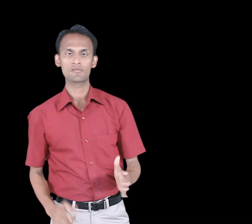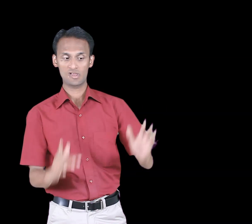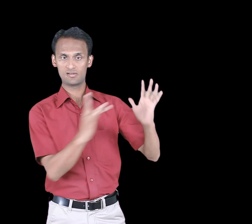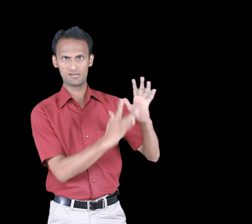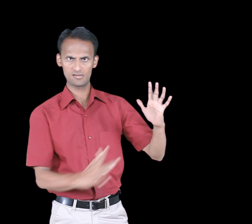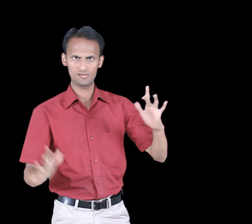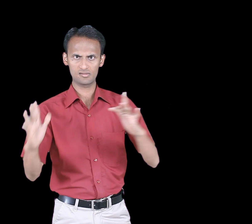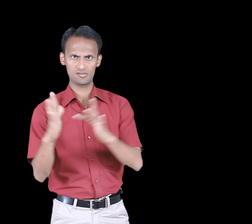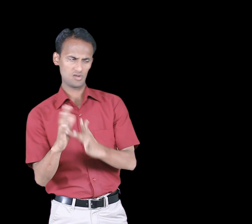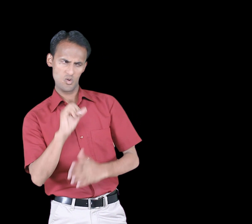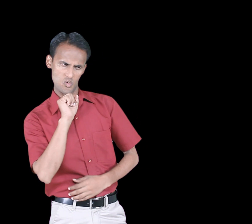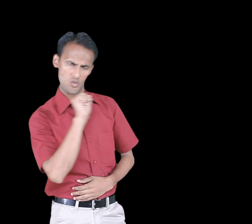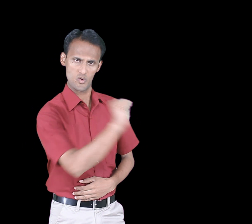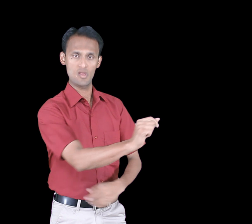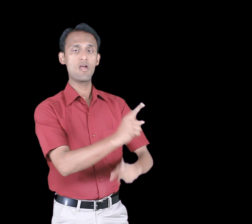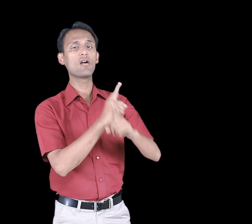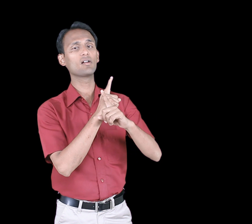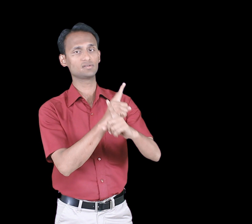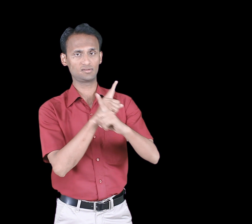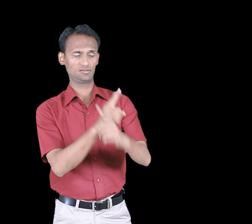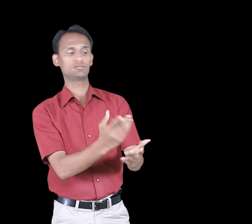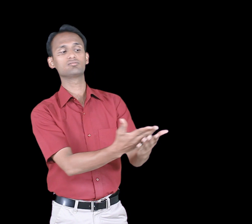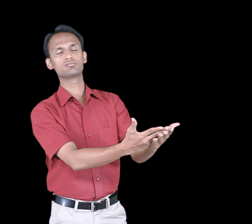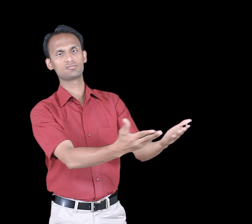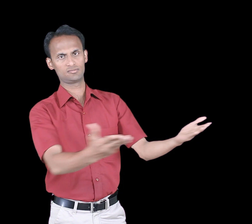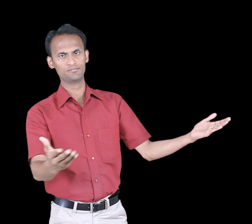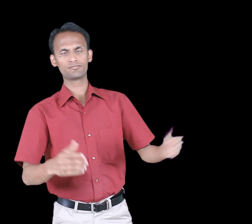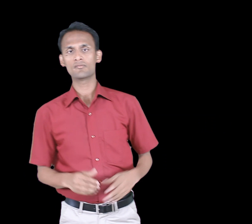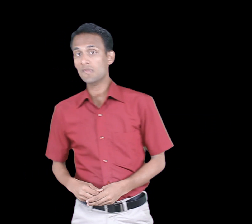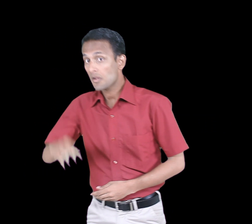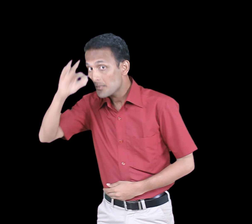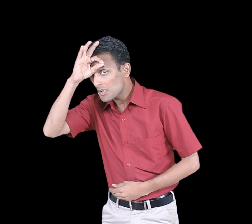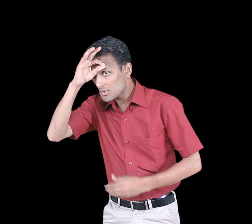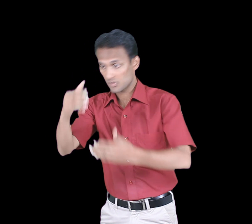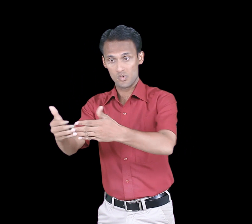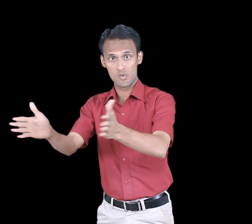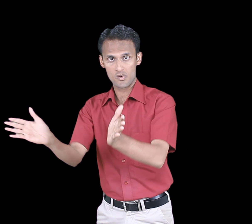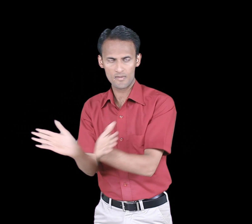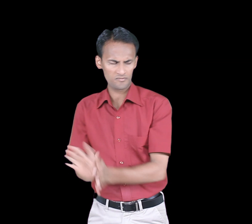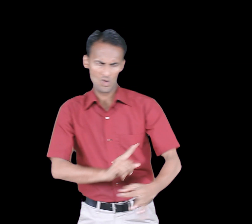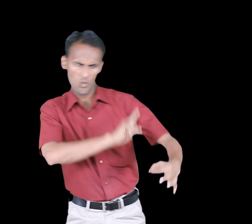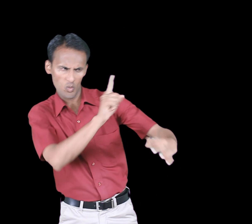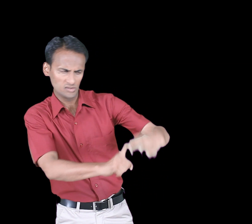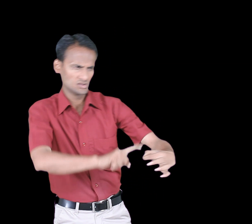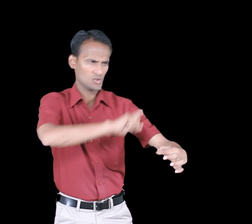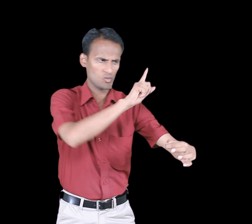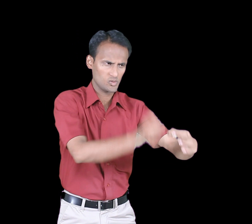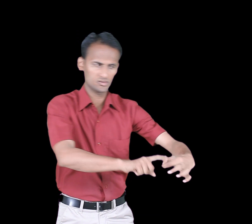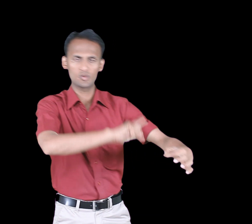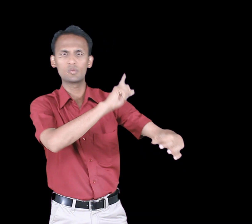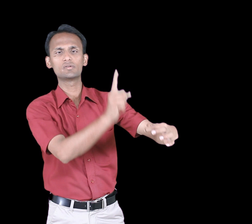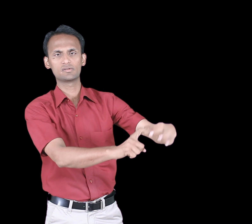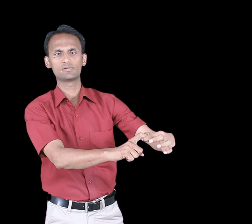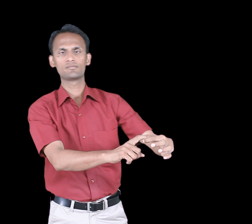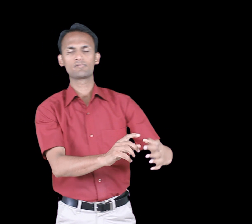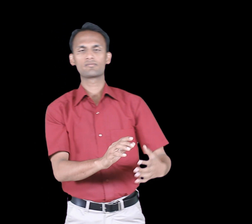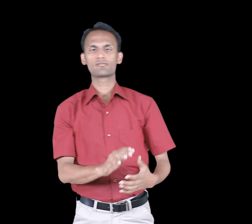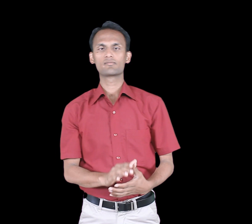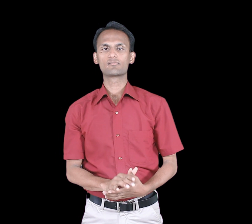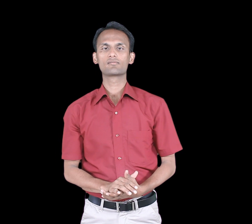Pharisees question Jesus' disciples